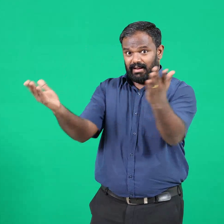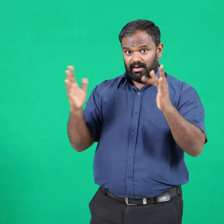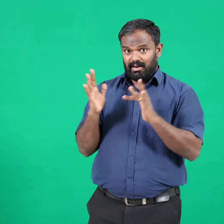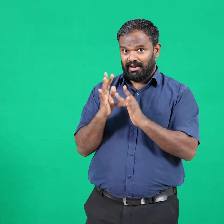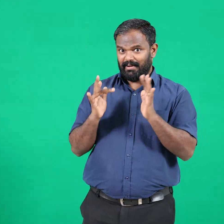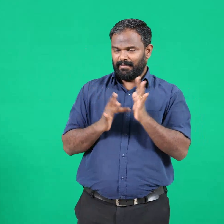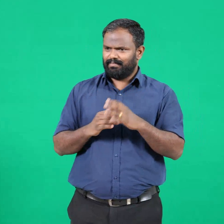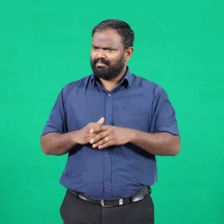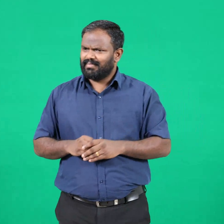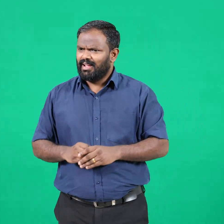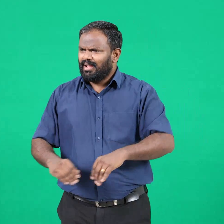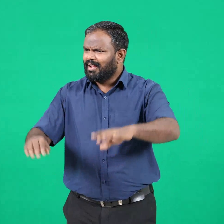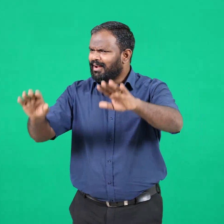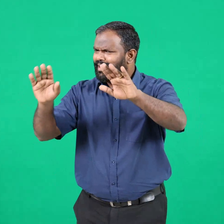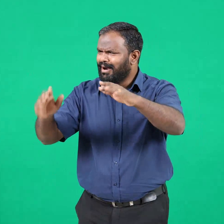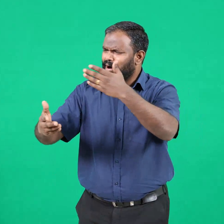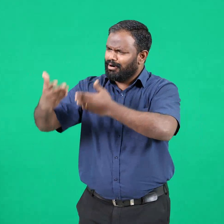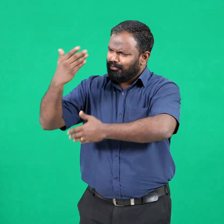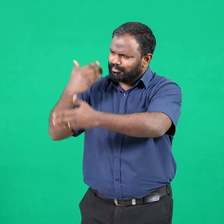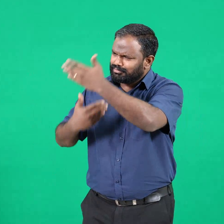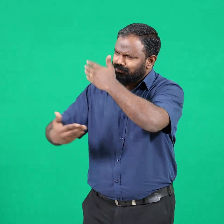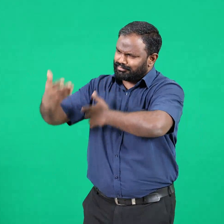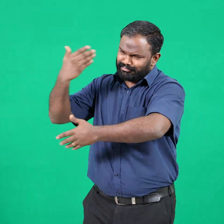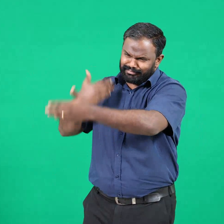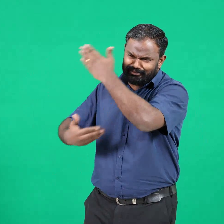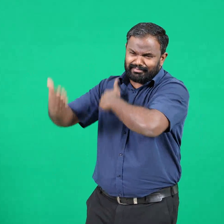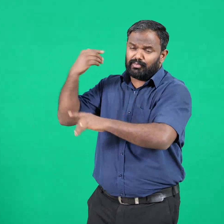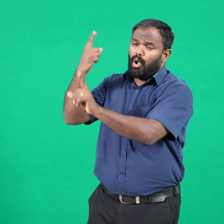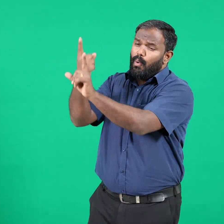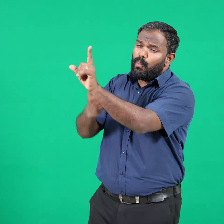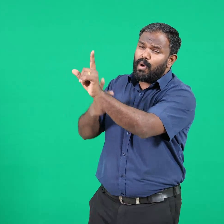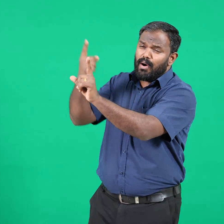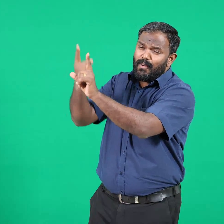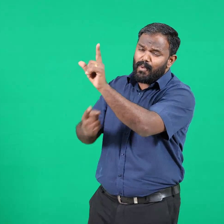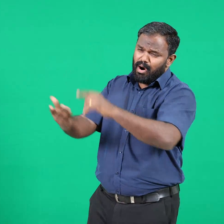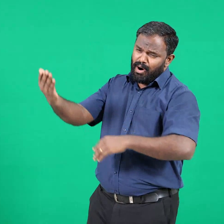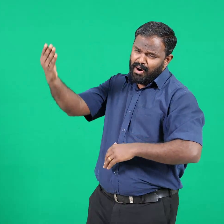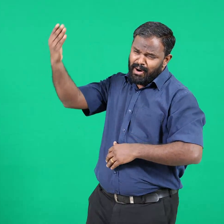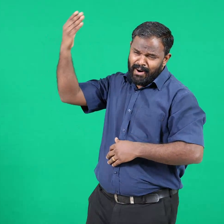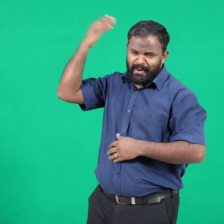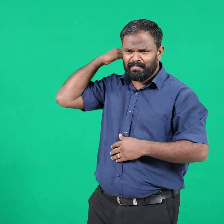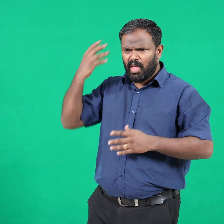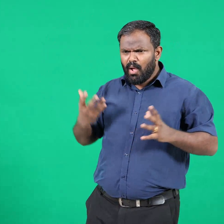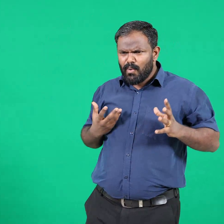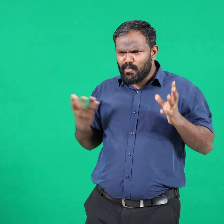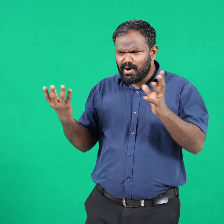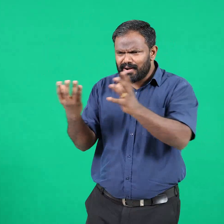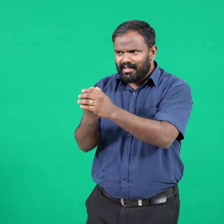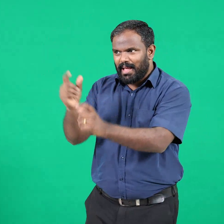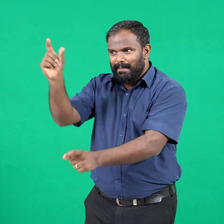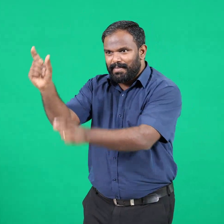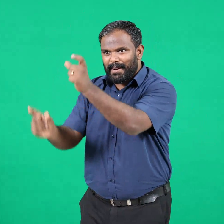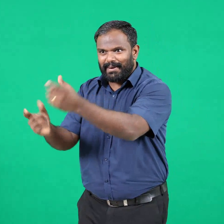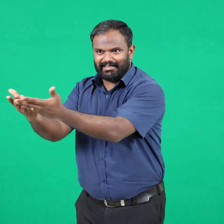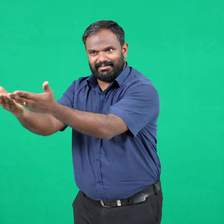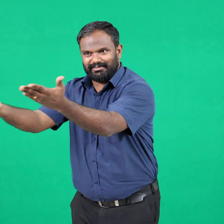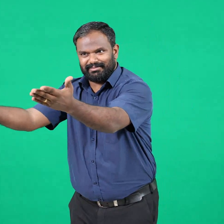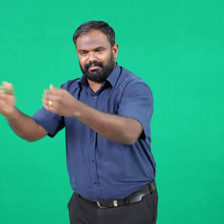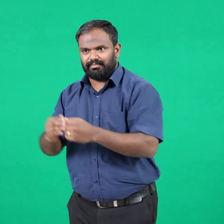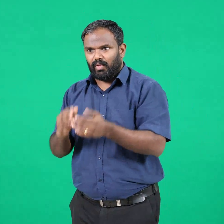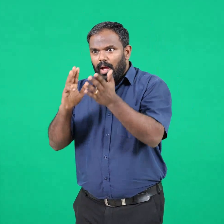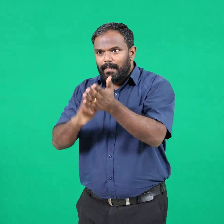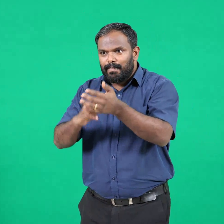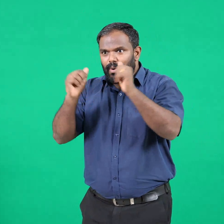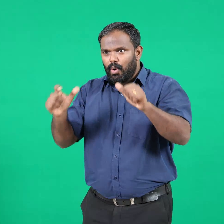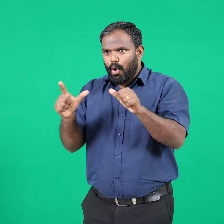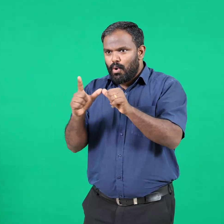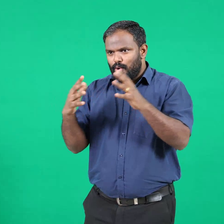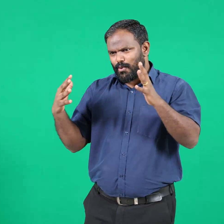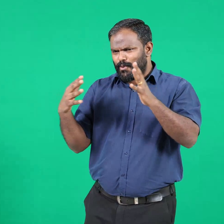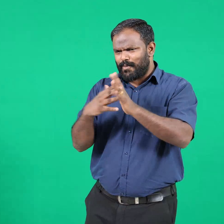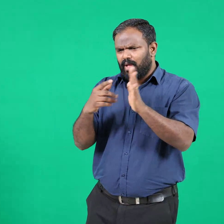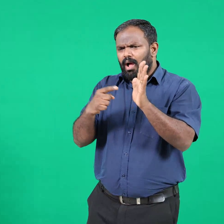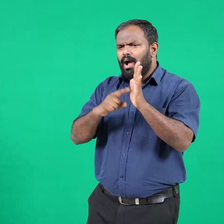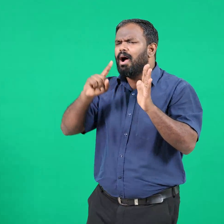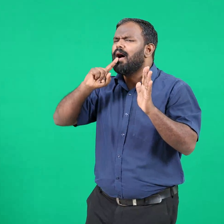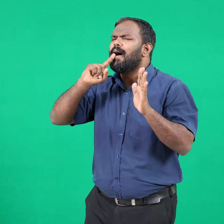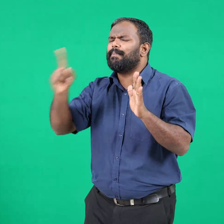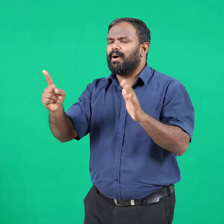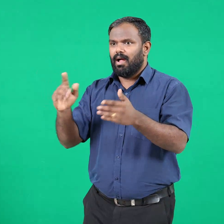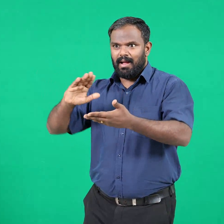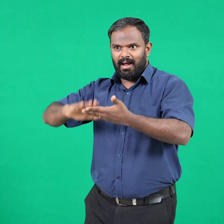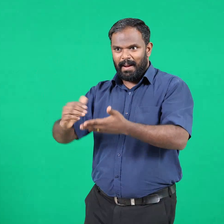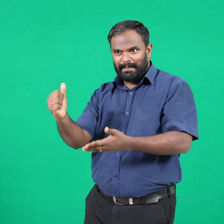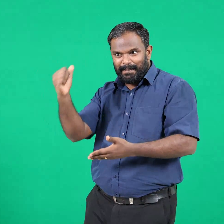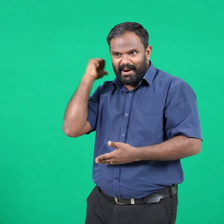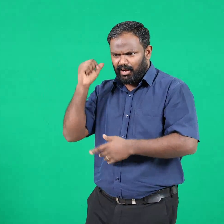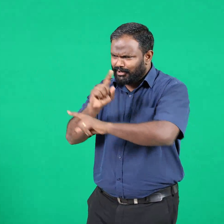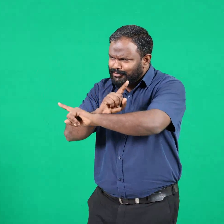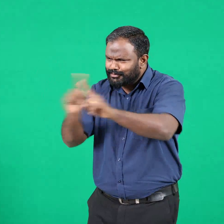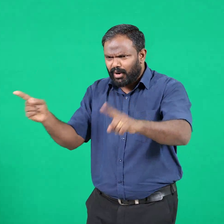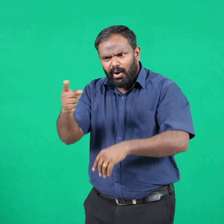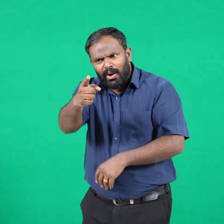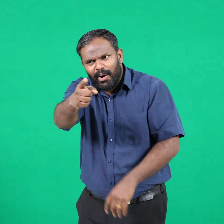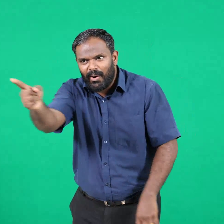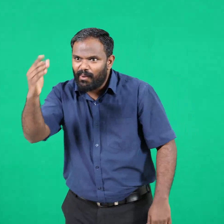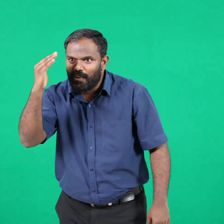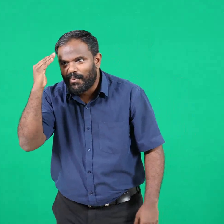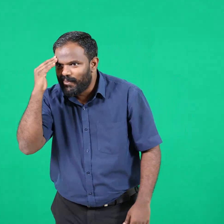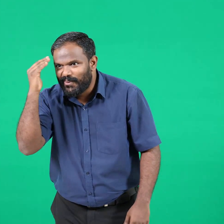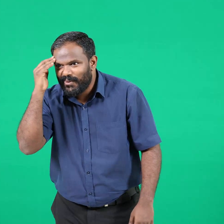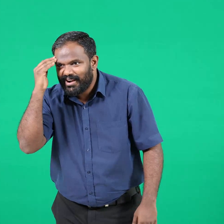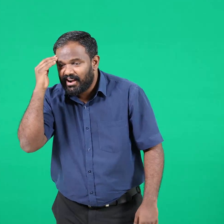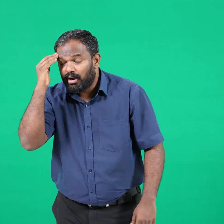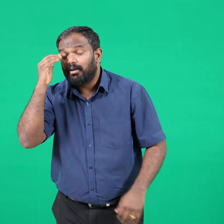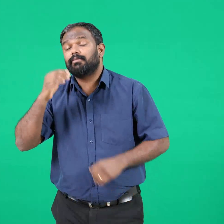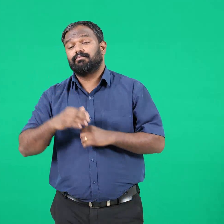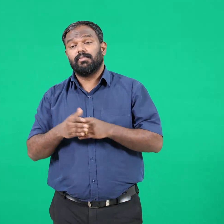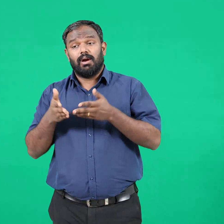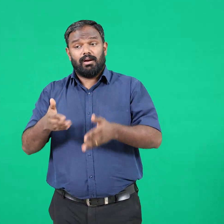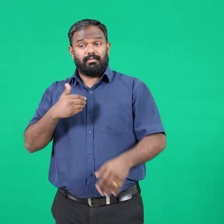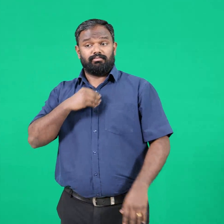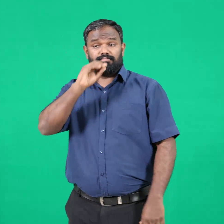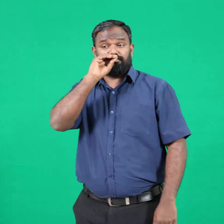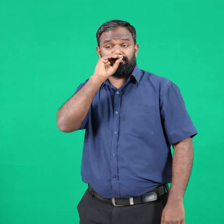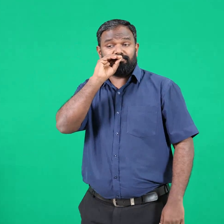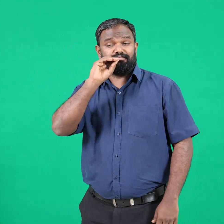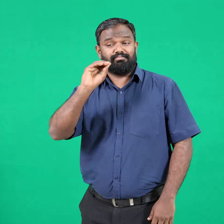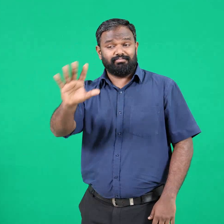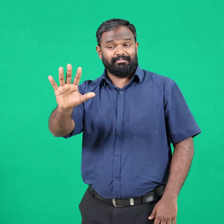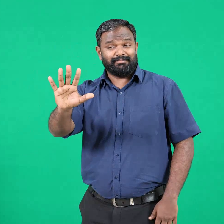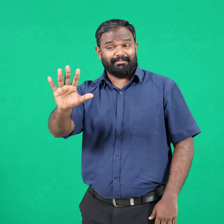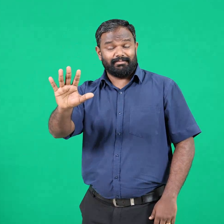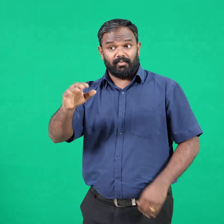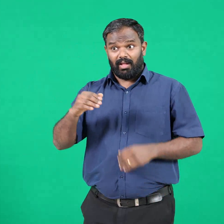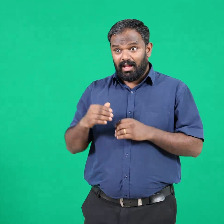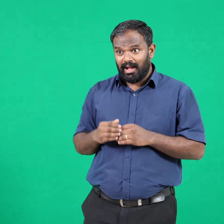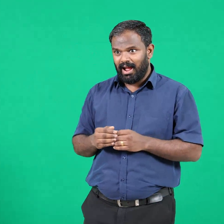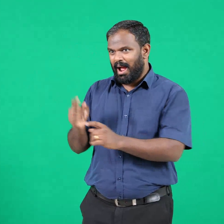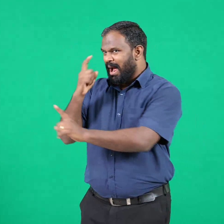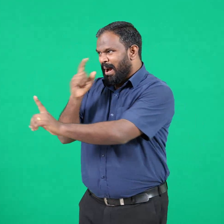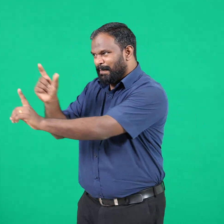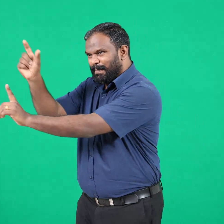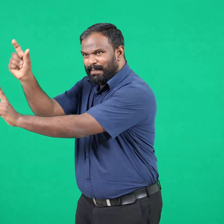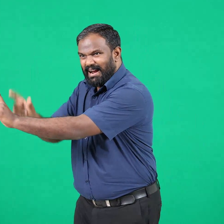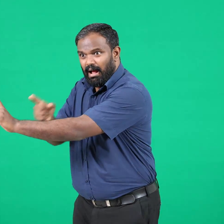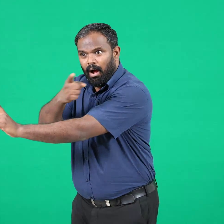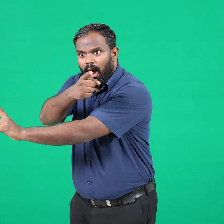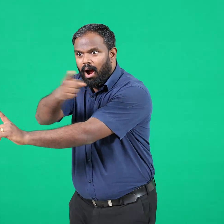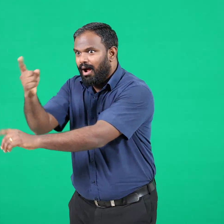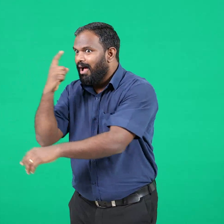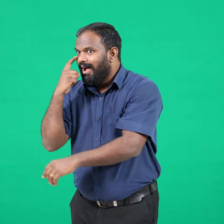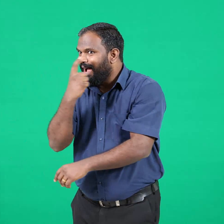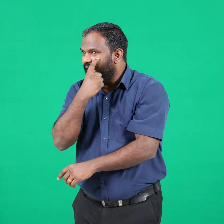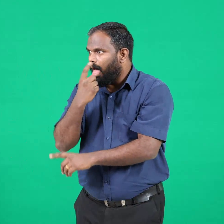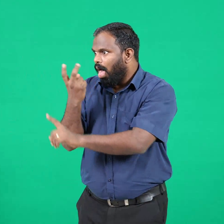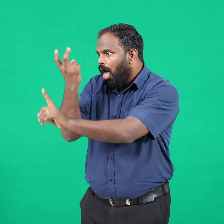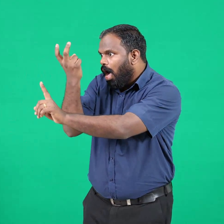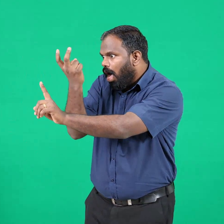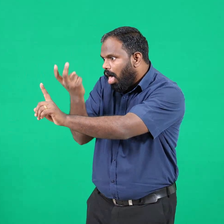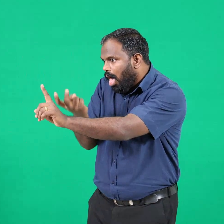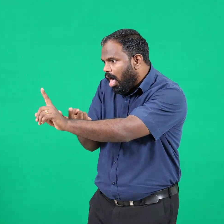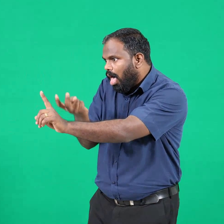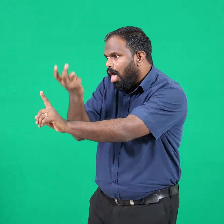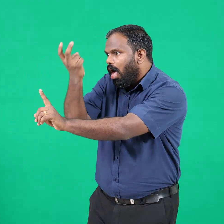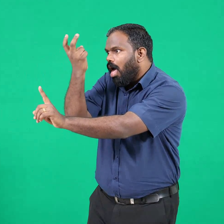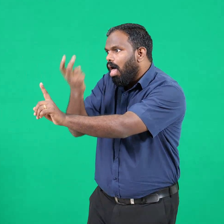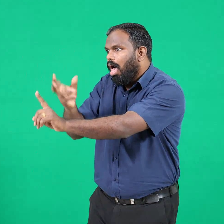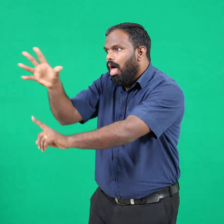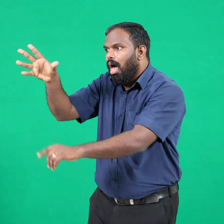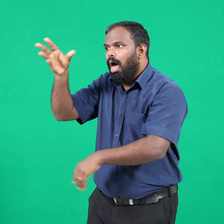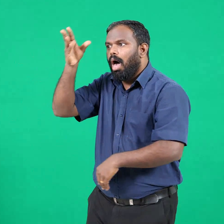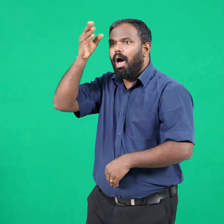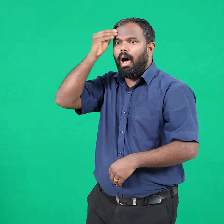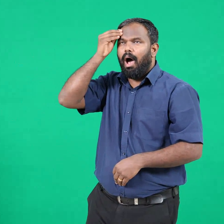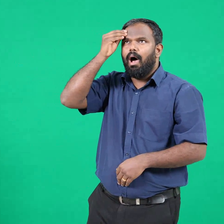But I tell you that anyone who looks at a woman to lust after her has already committed adultery with her in his heart.